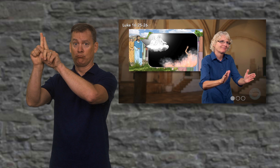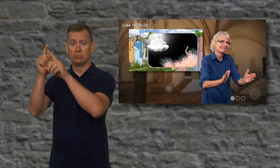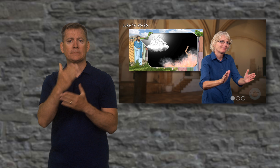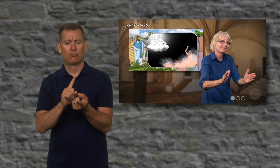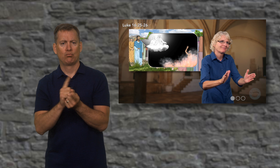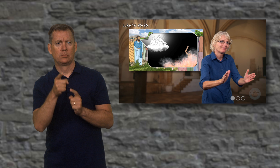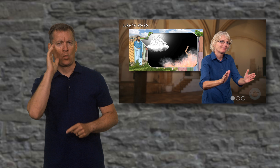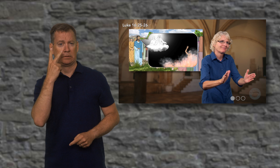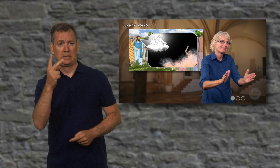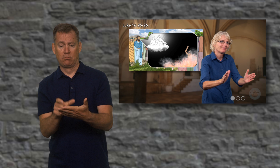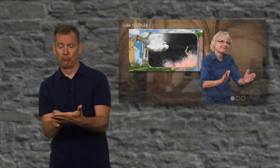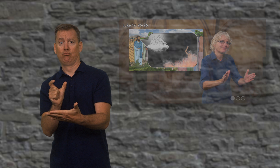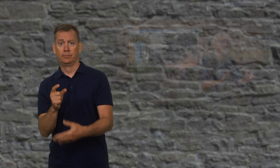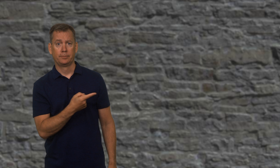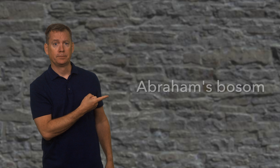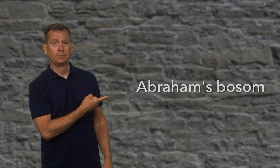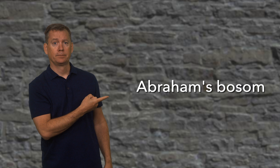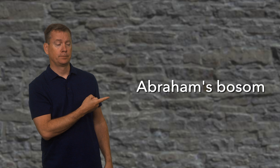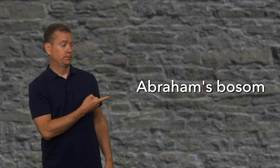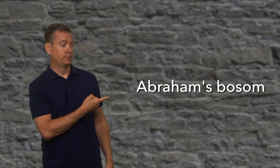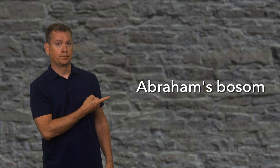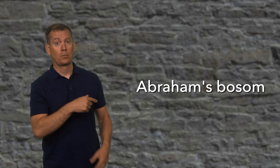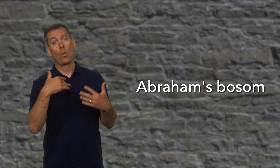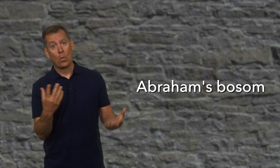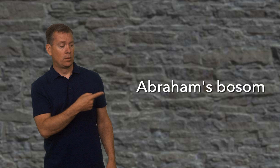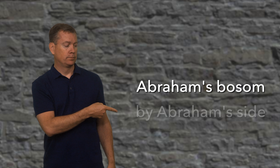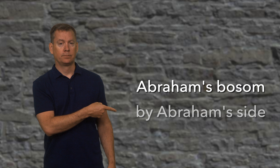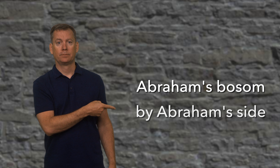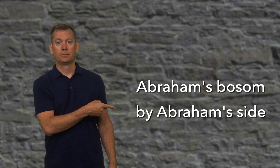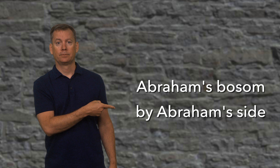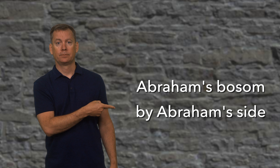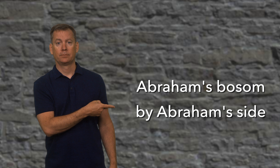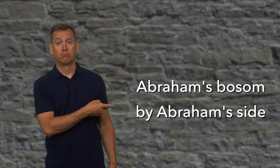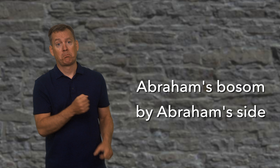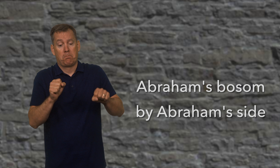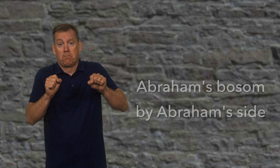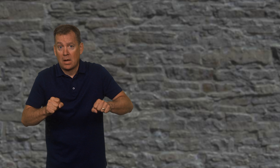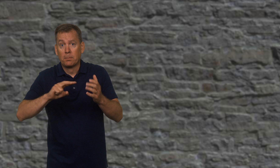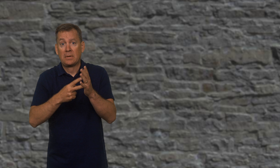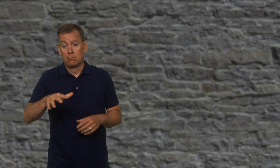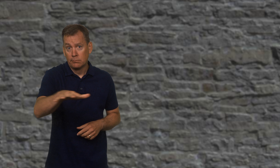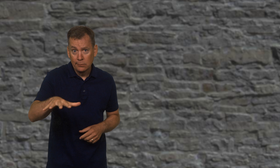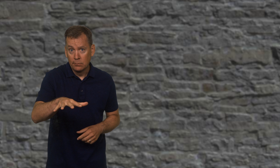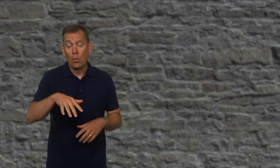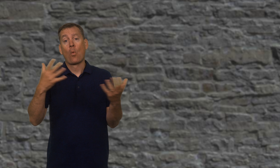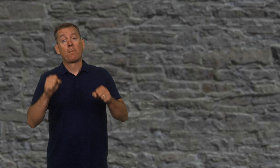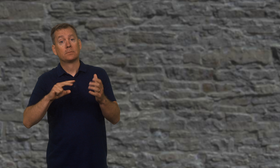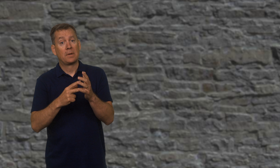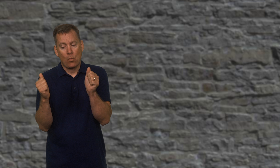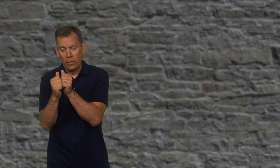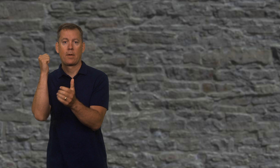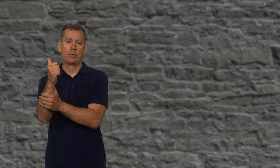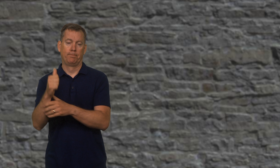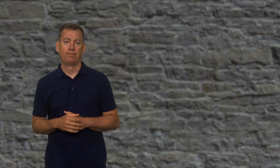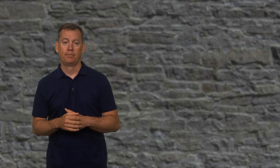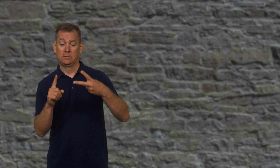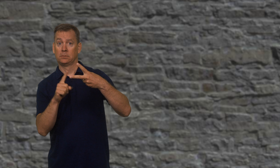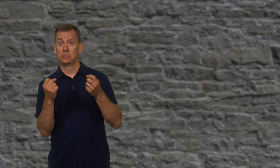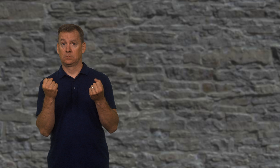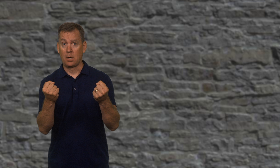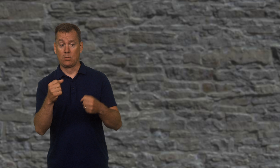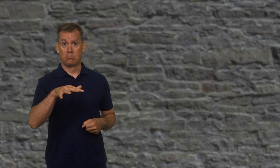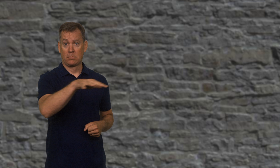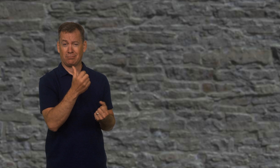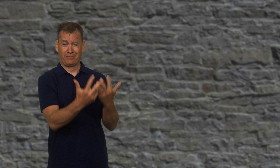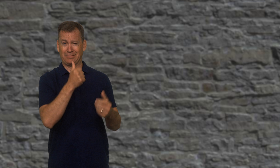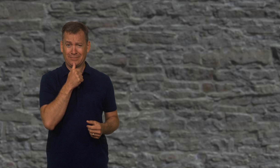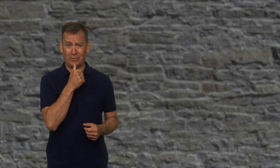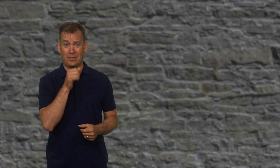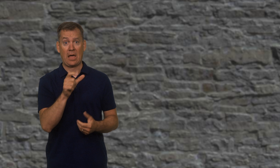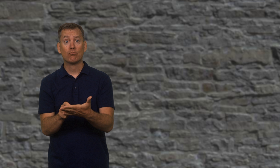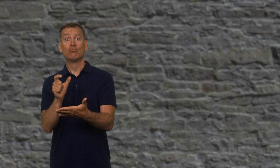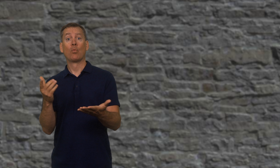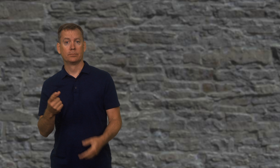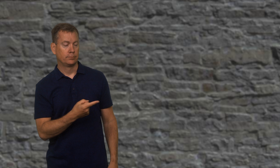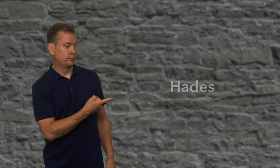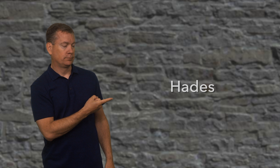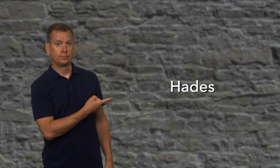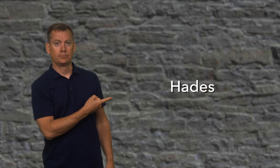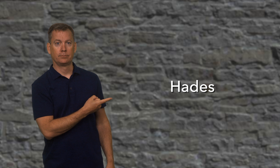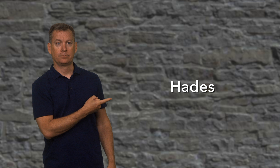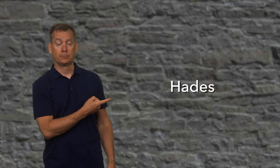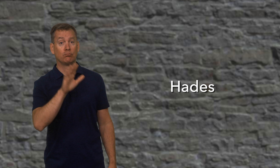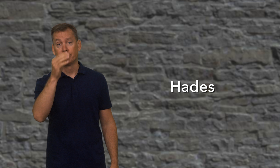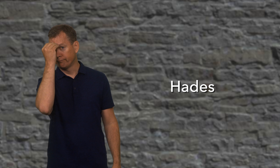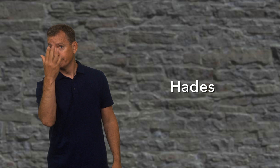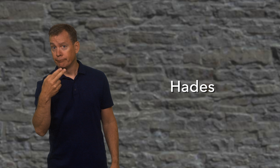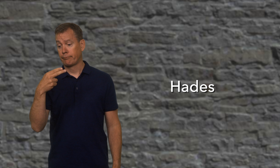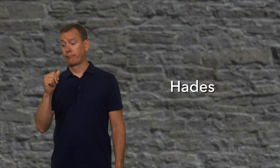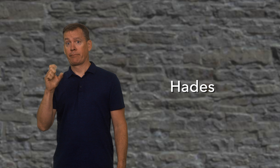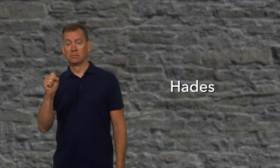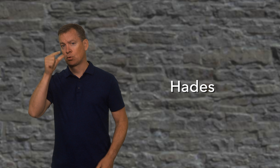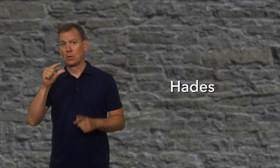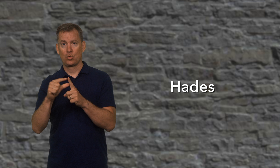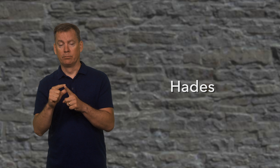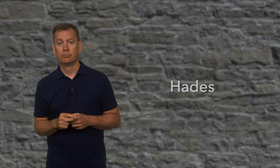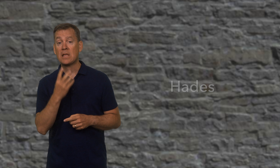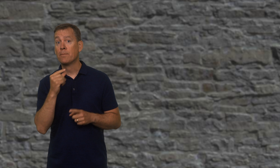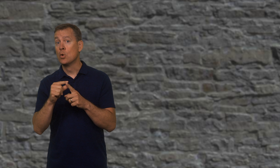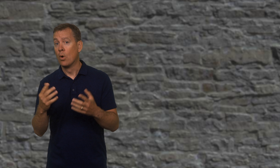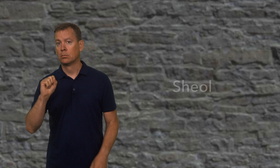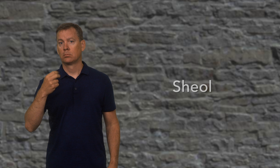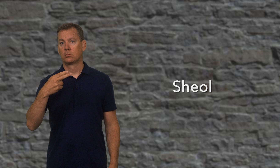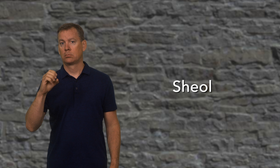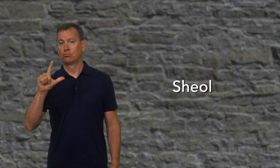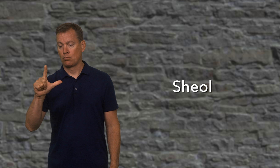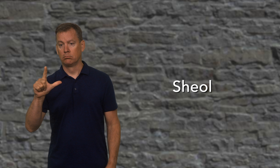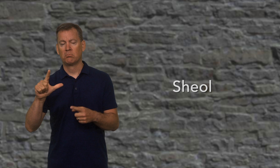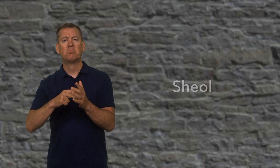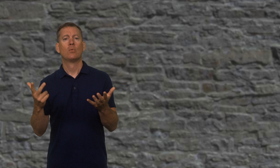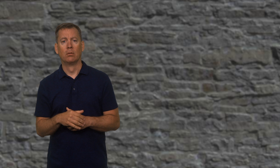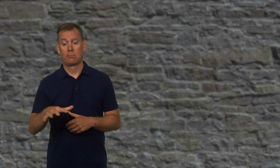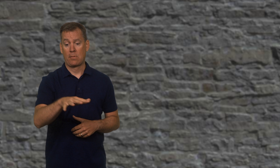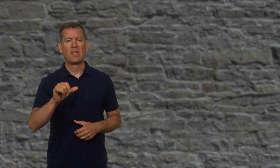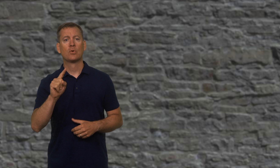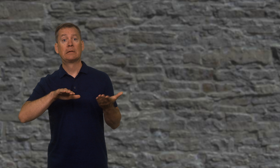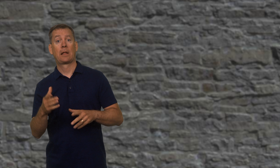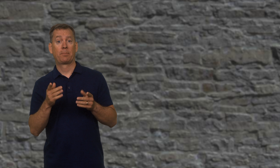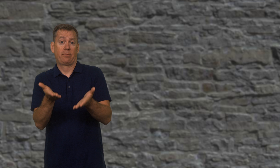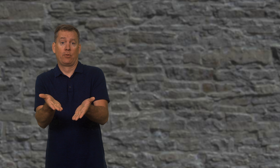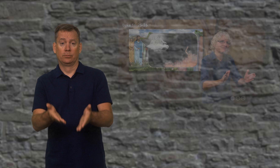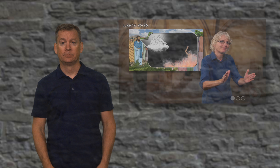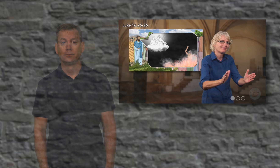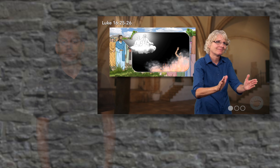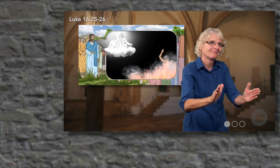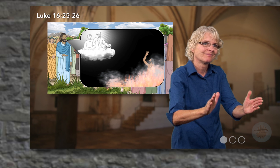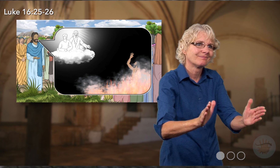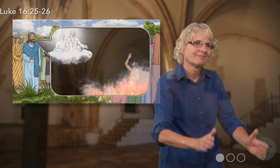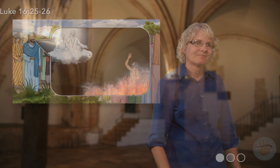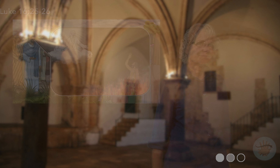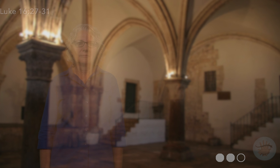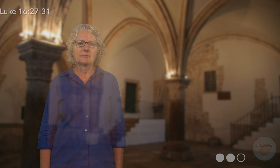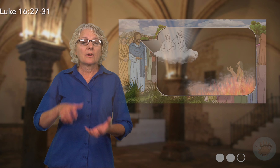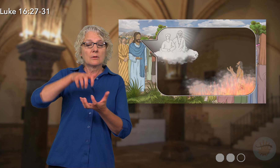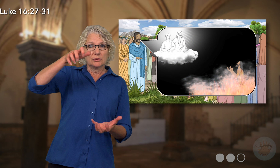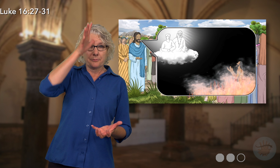And besides all this, a great chasm has been fixed between us and you, so that even those who wish cannot cross from here to you, nor can anyone cross from there to us.’